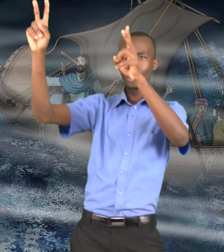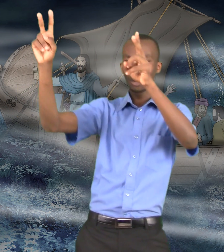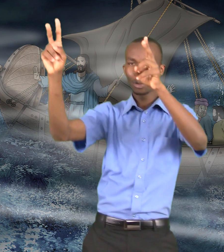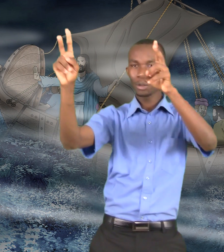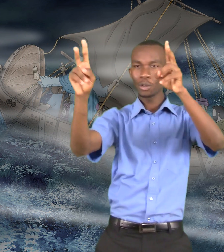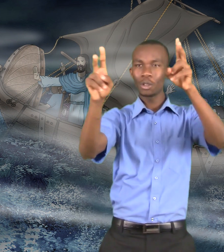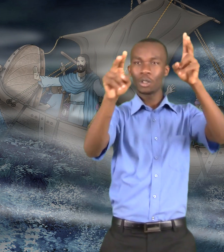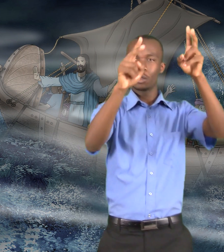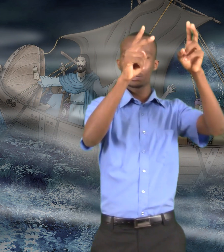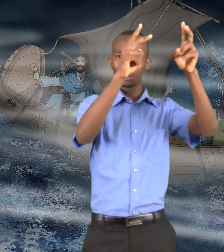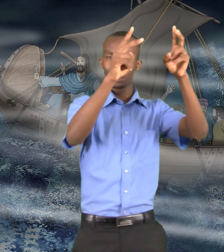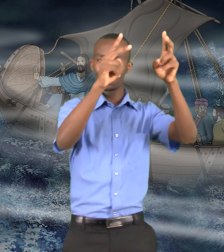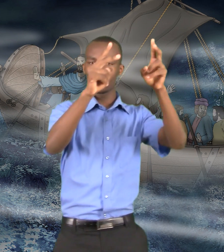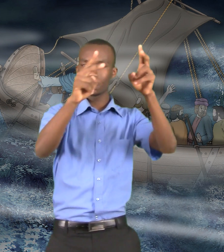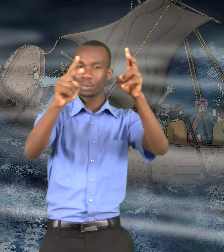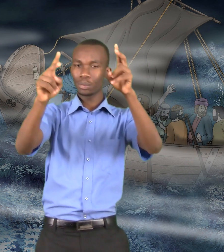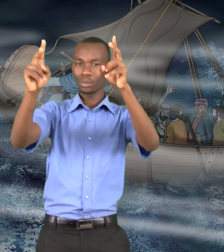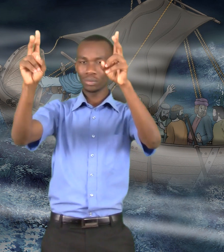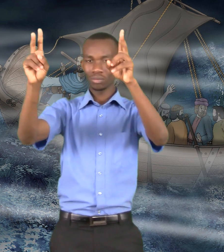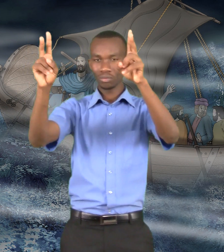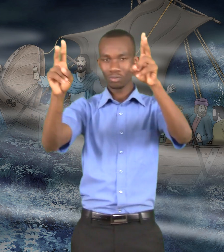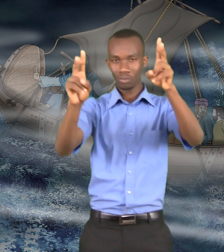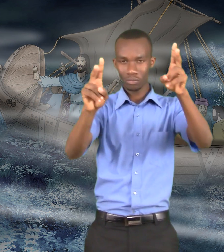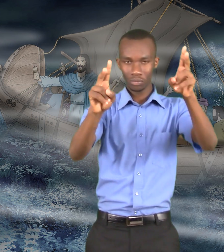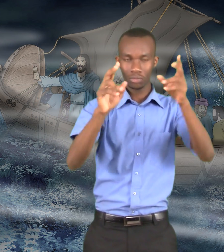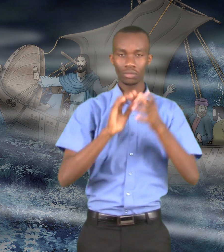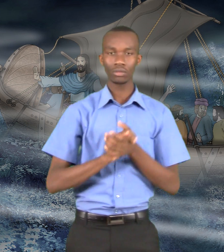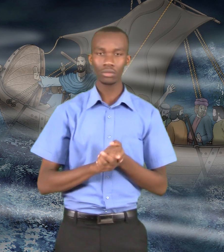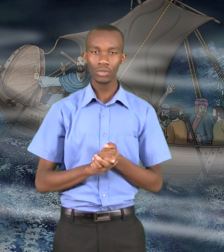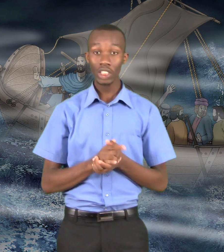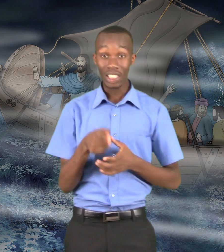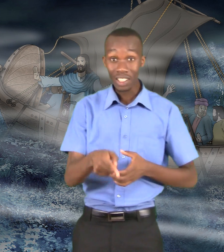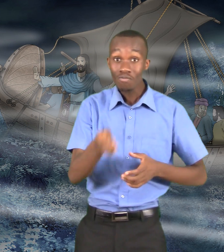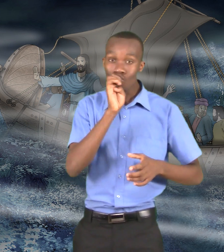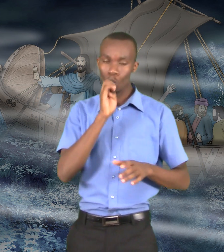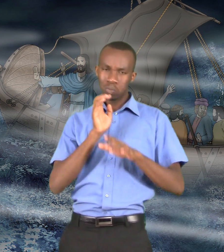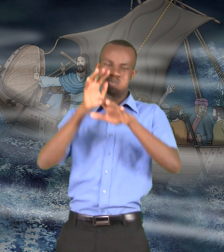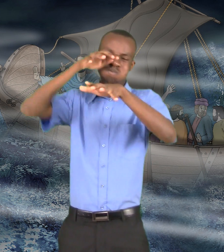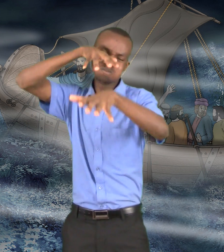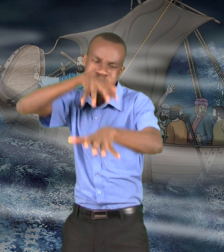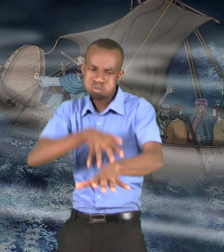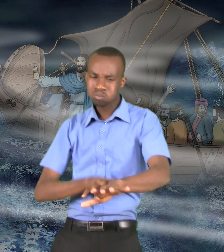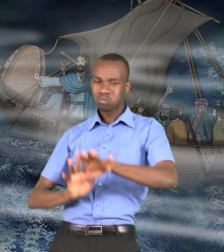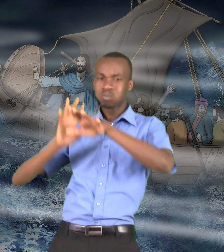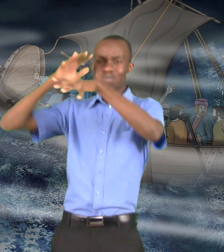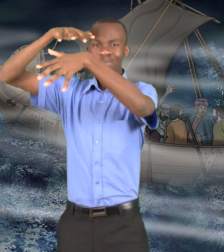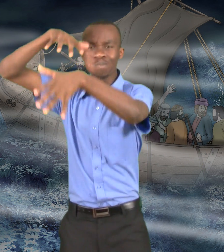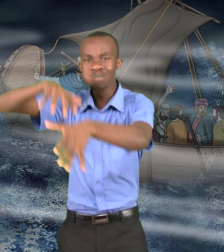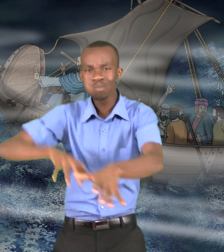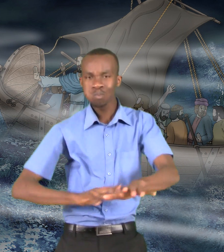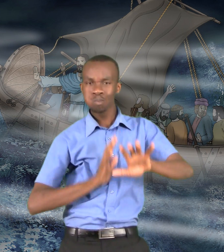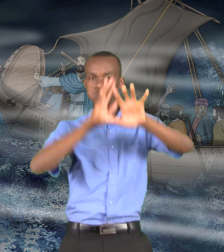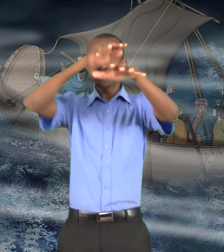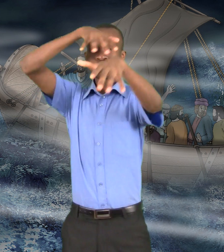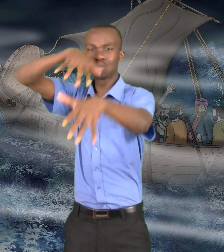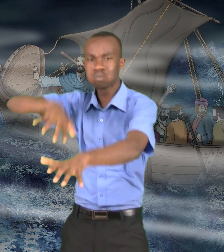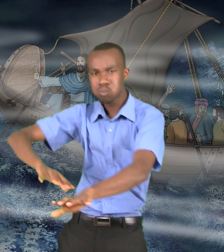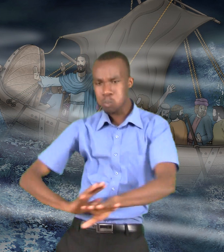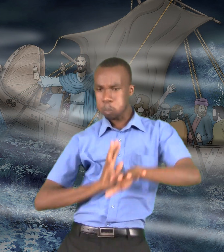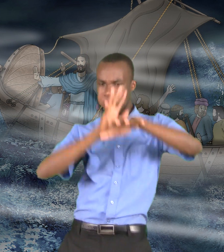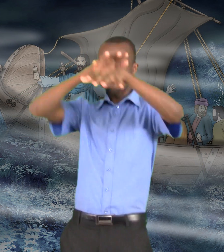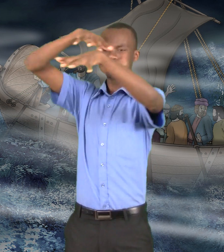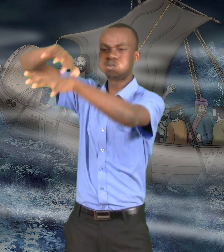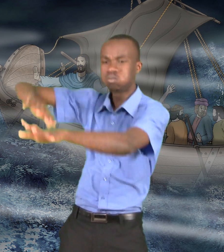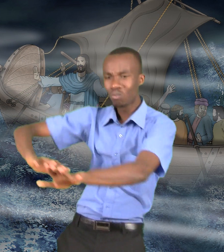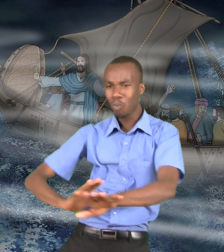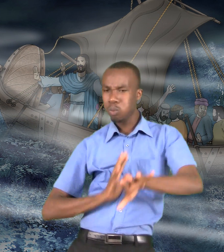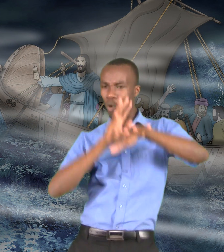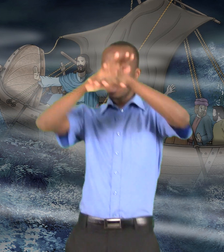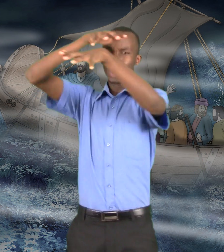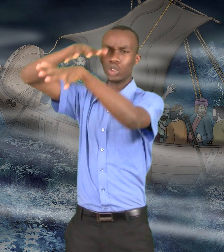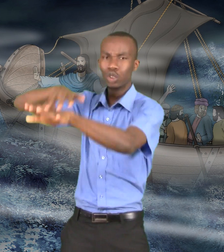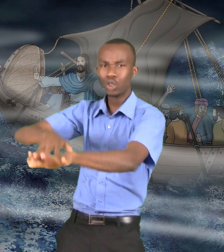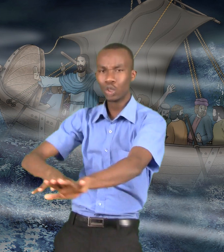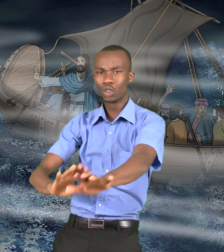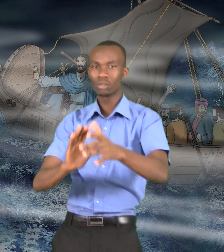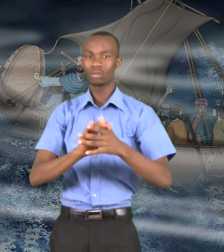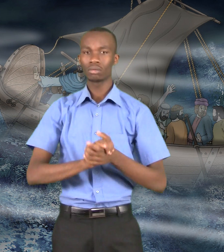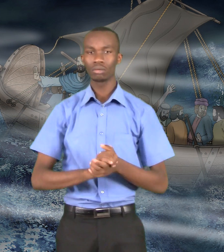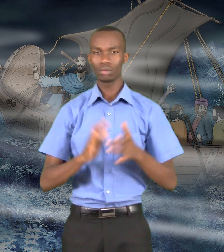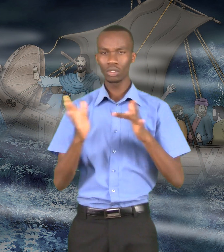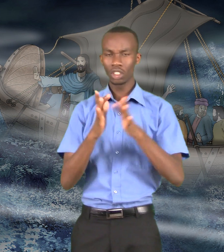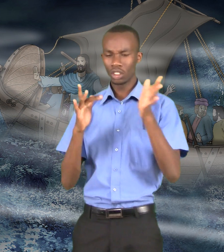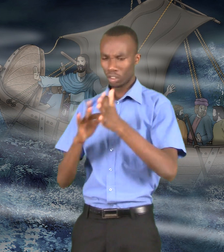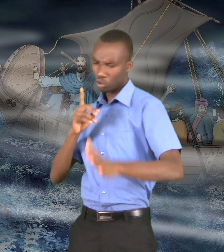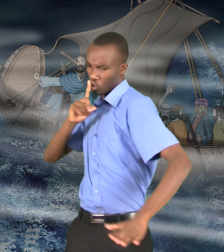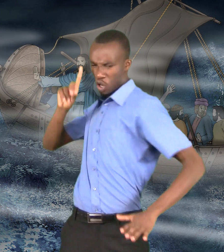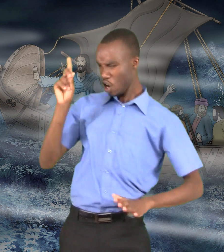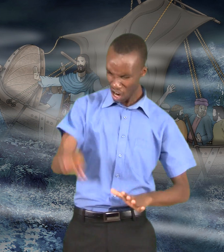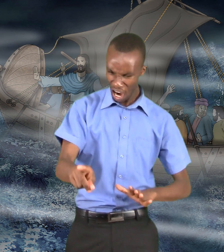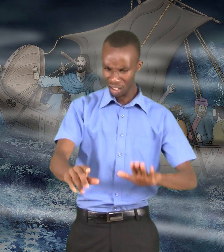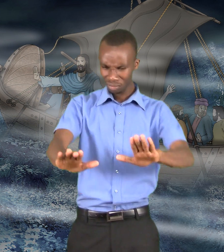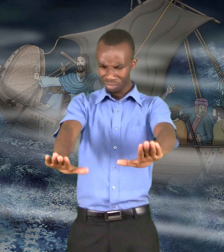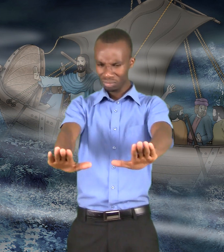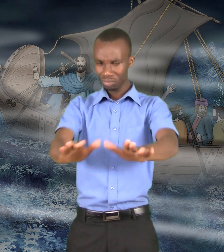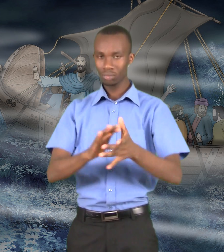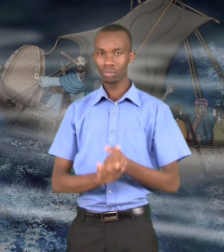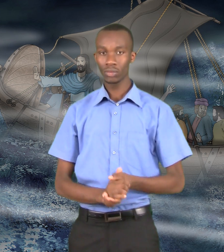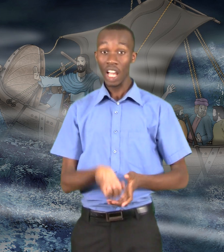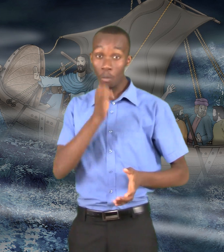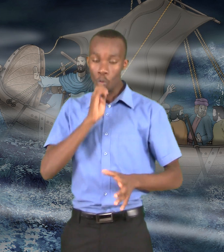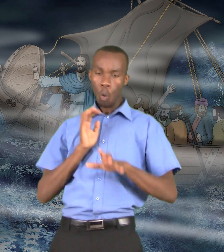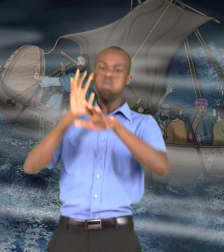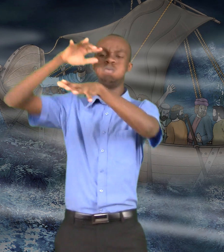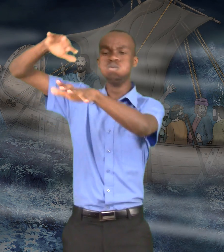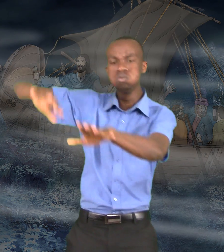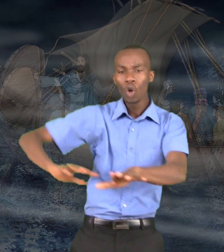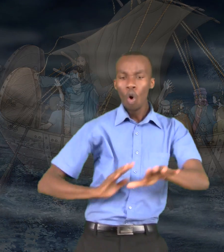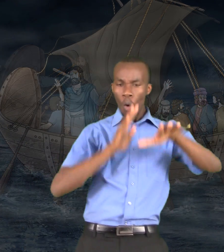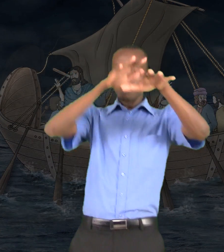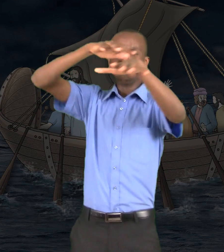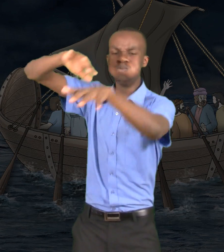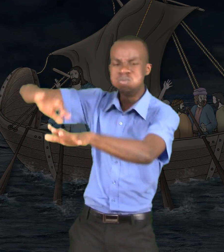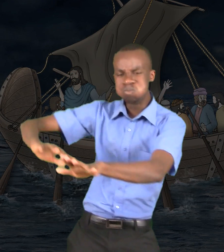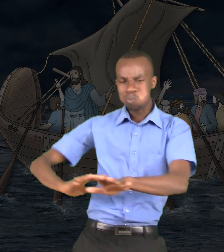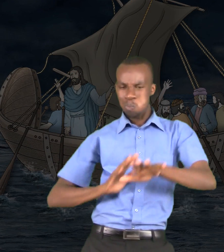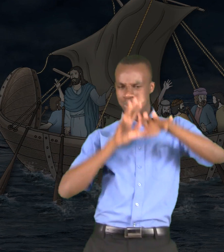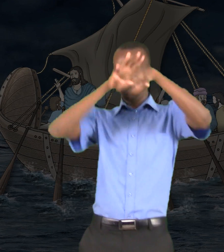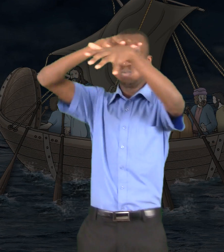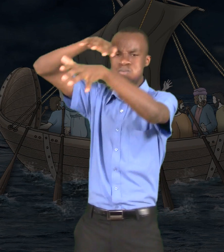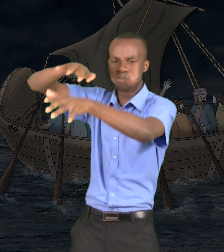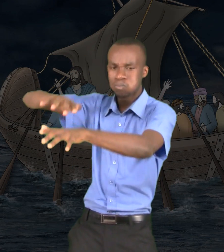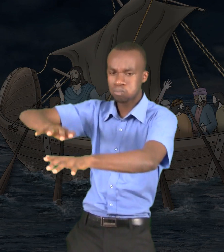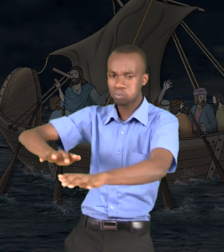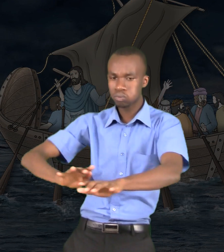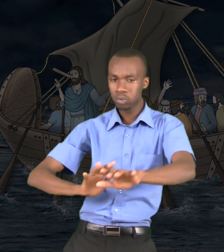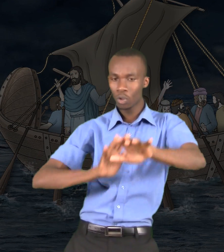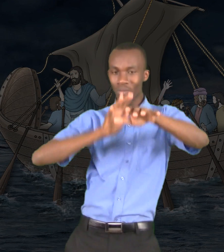“Silence!” He commanded. “Be still!”